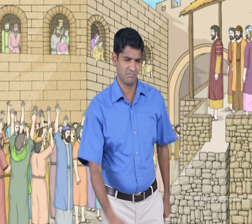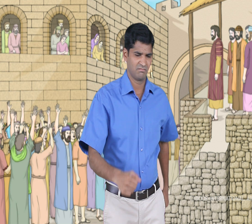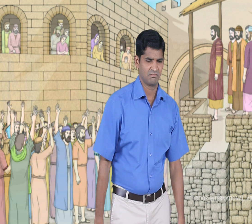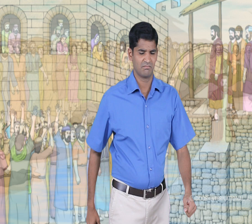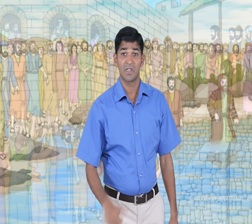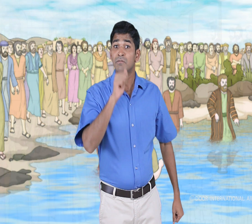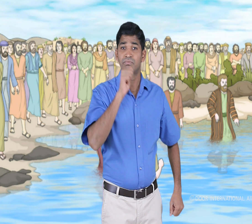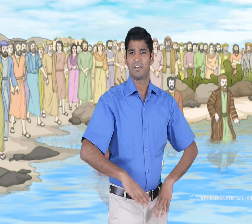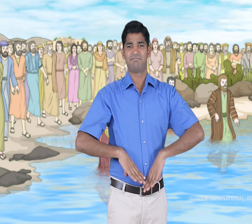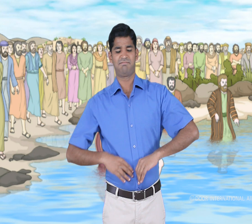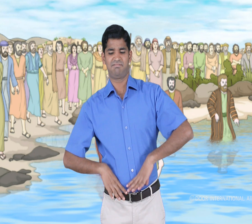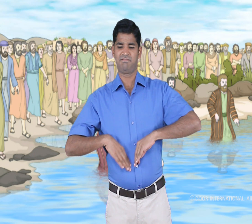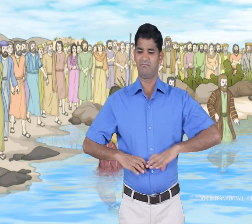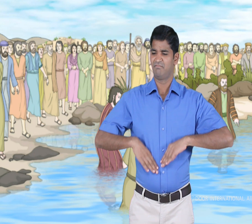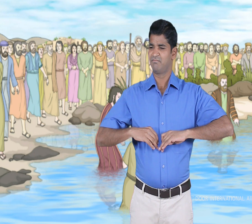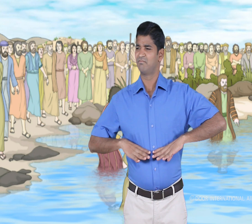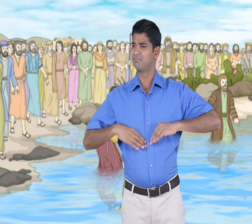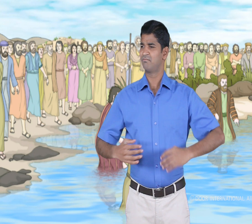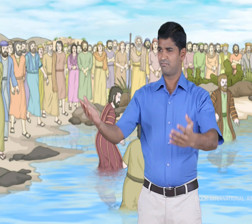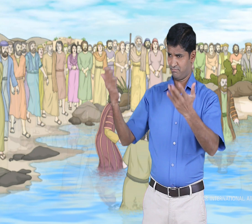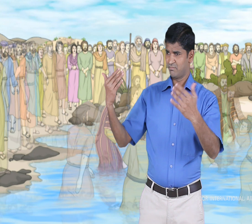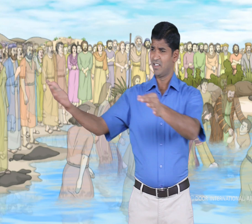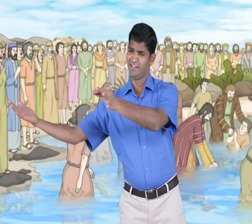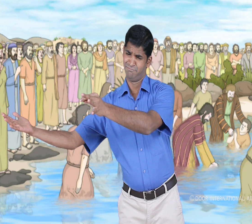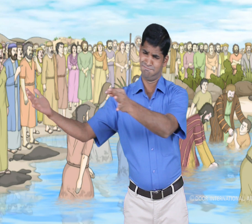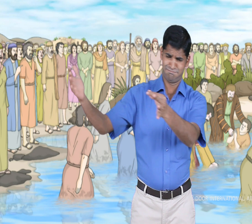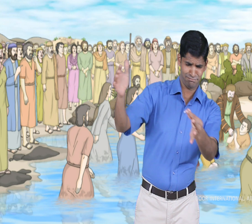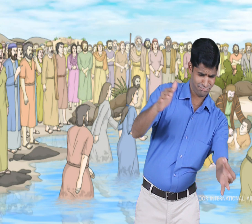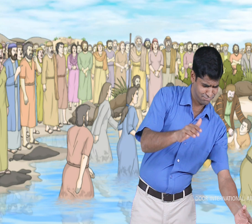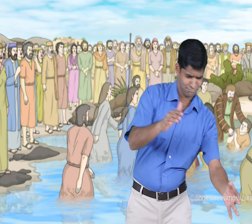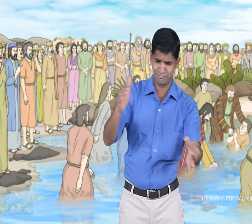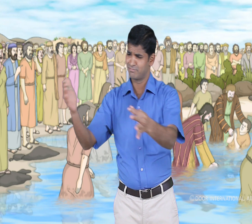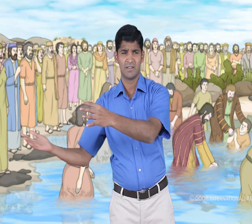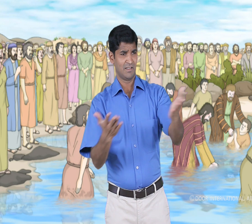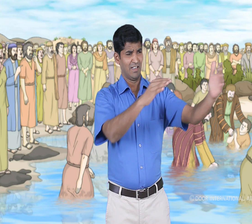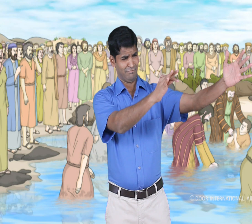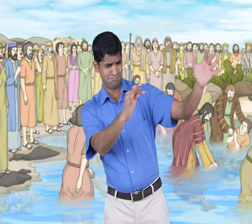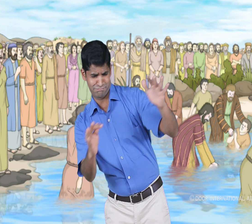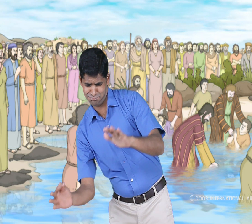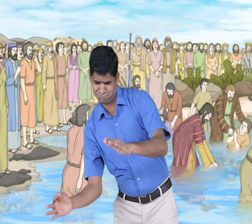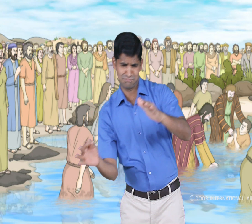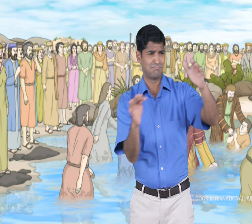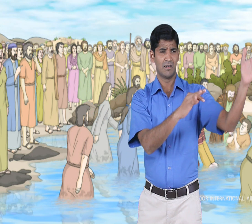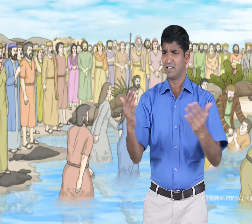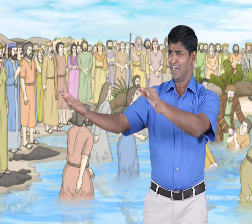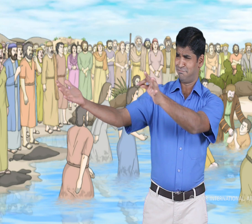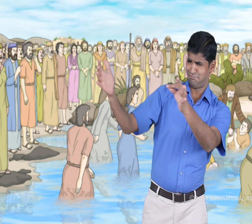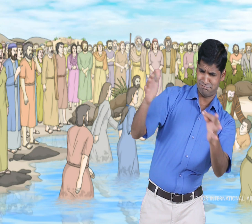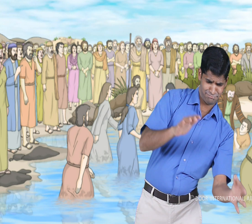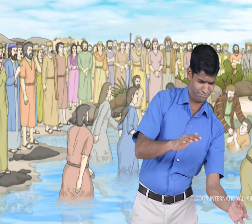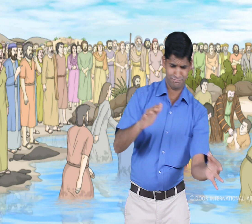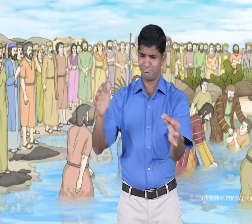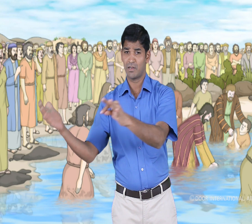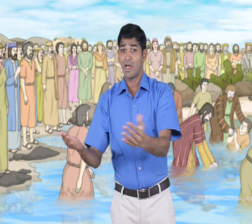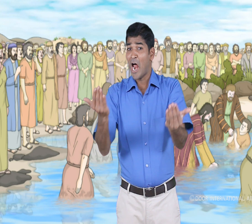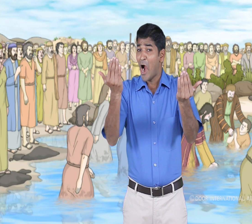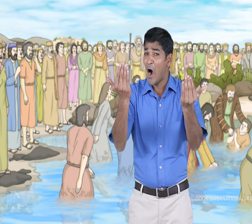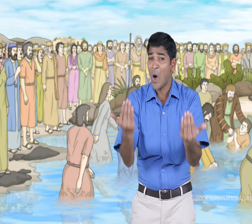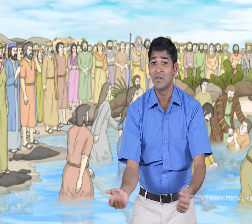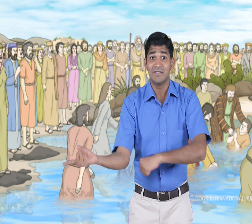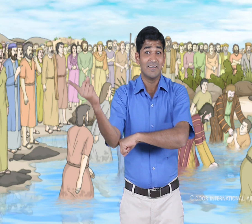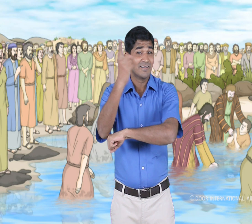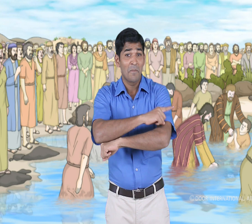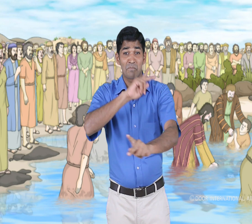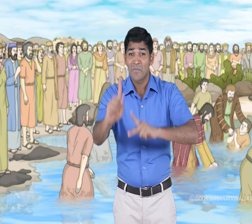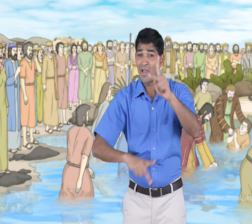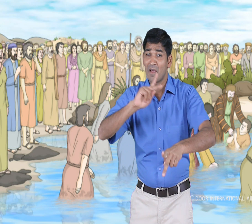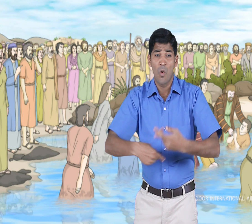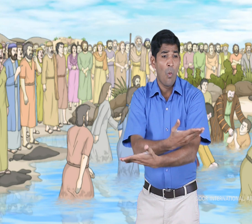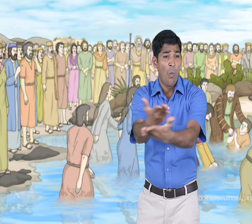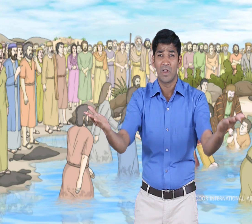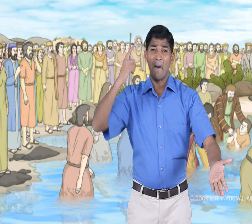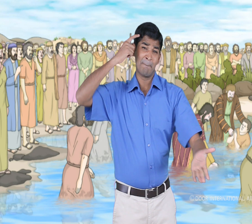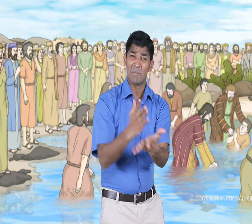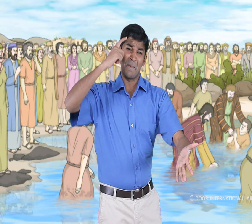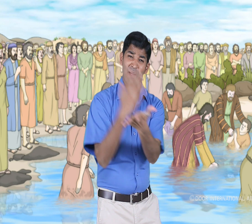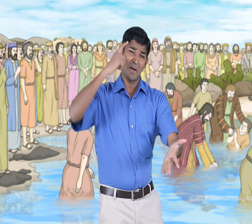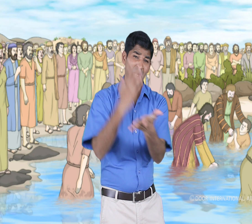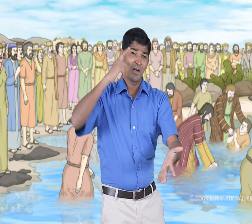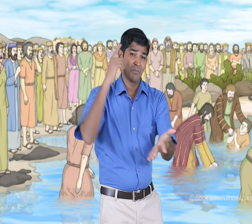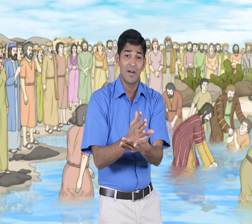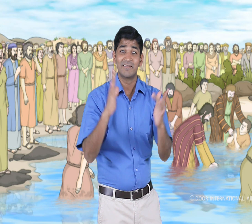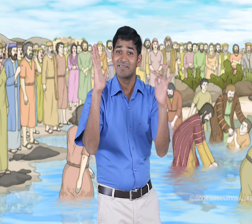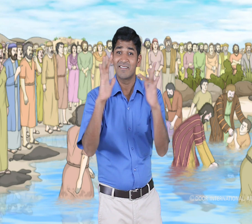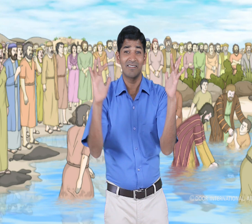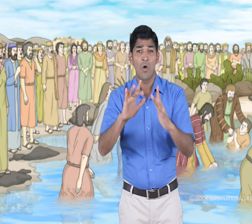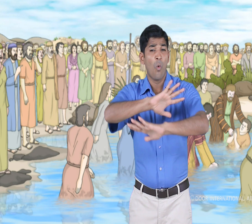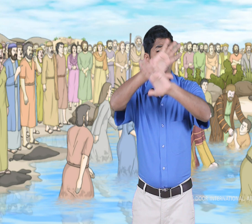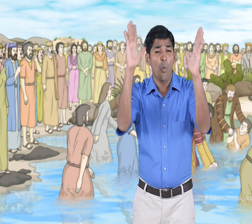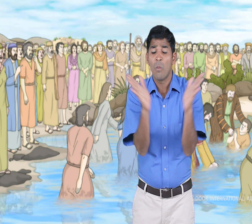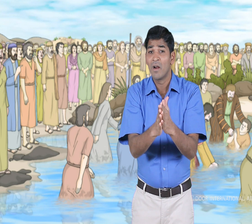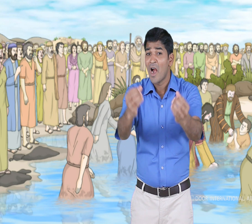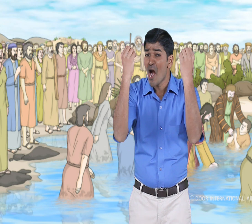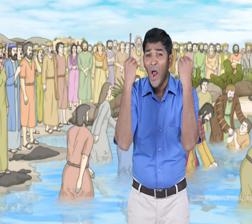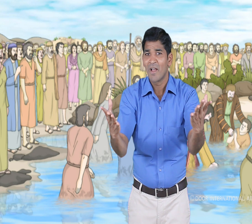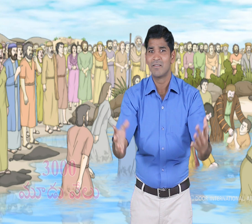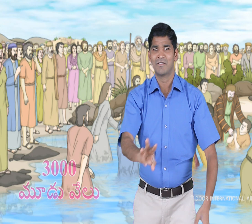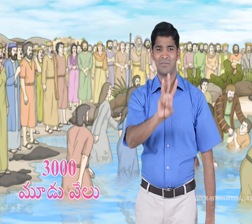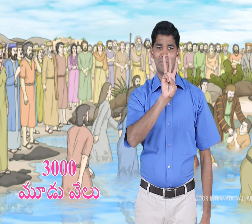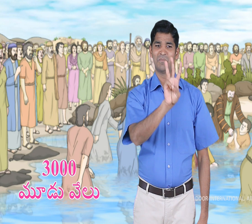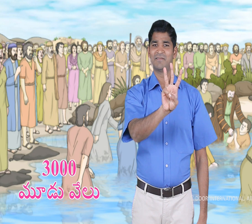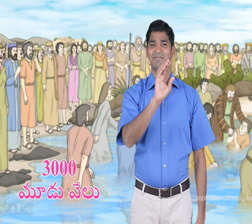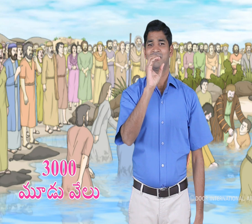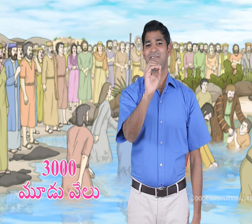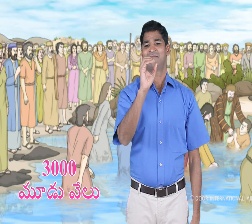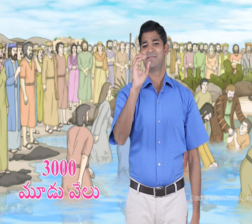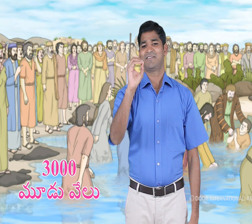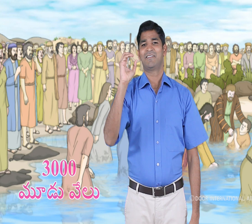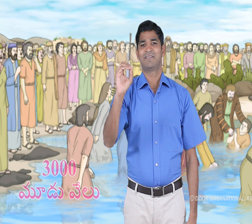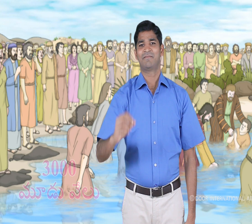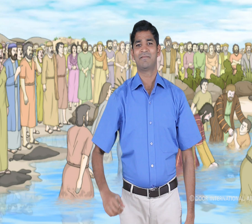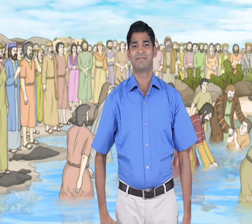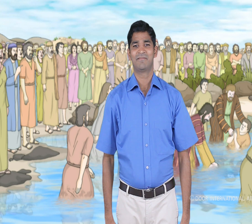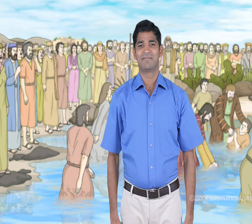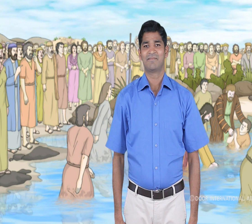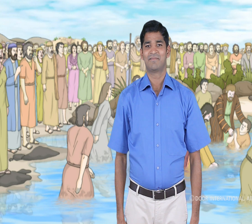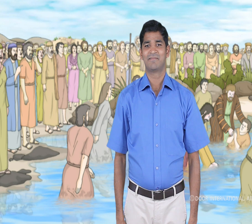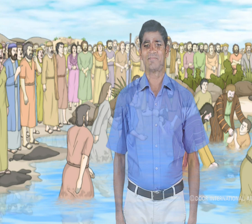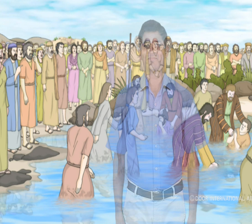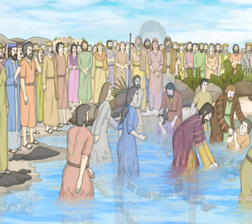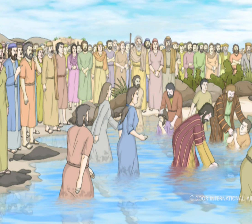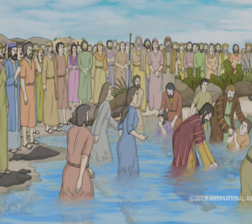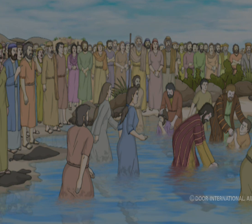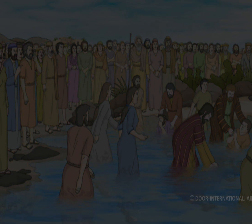Those who embraced his message were baptized, and about three thousand were added to the believers that day.